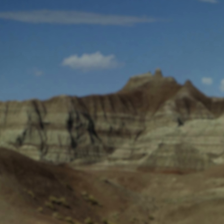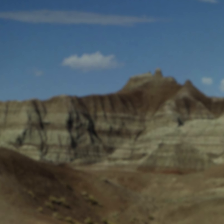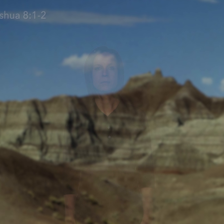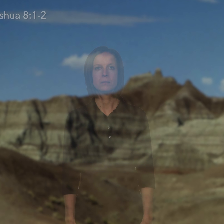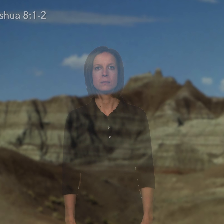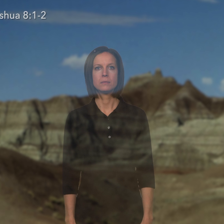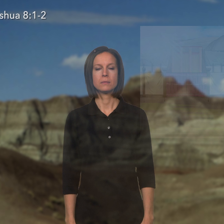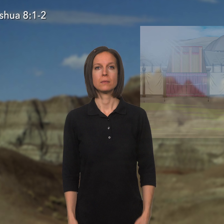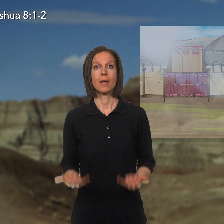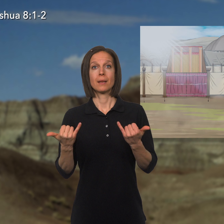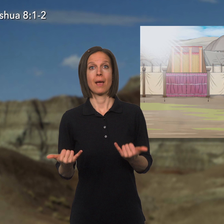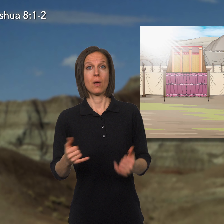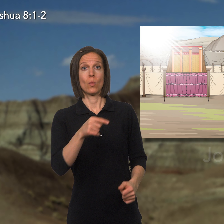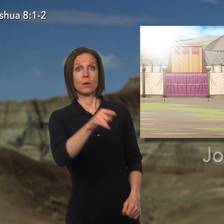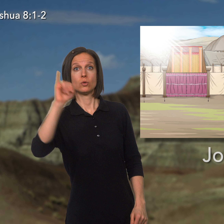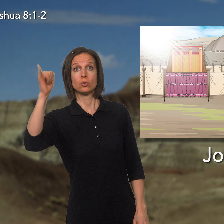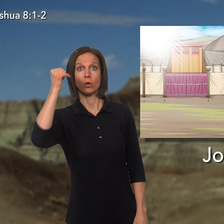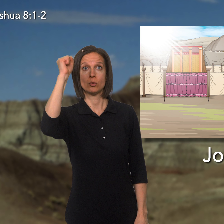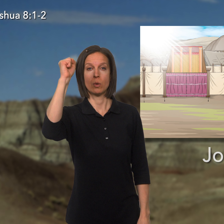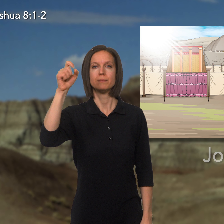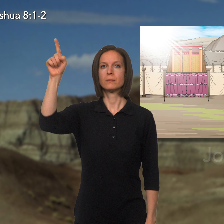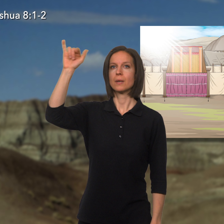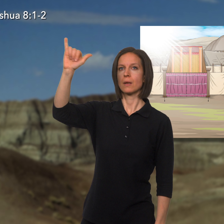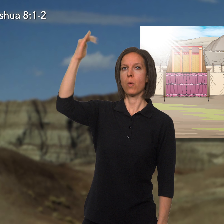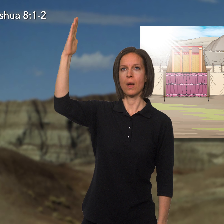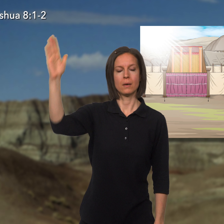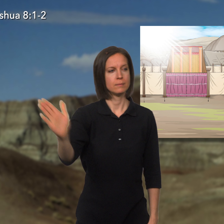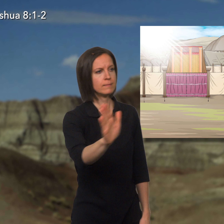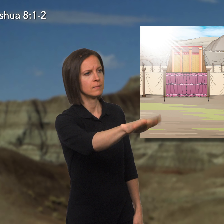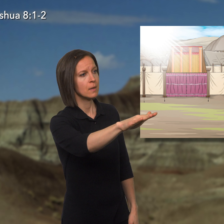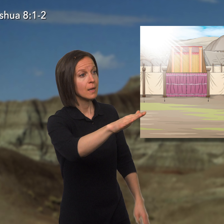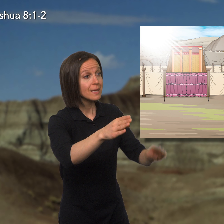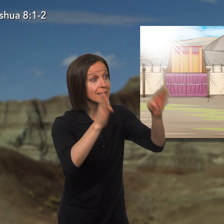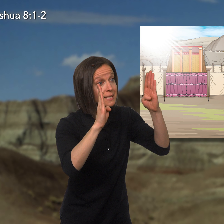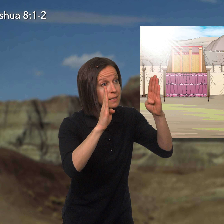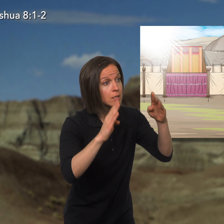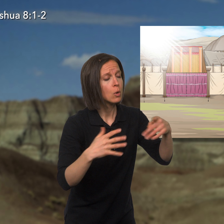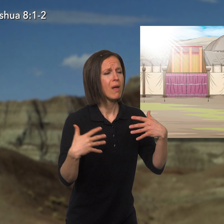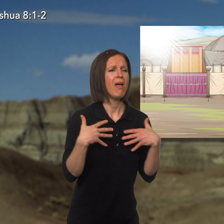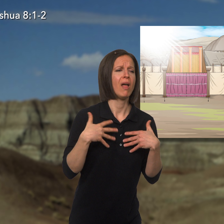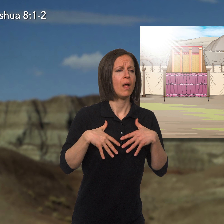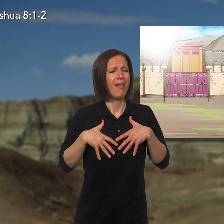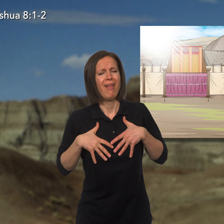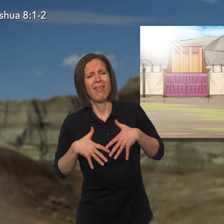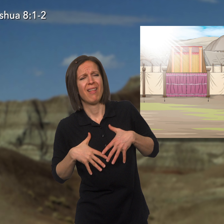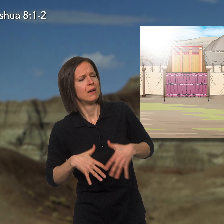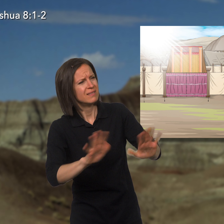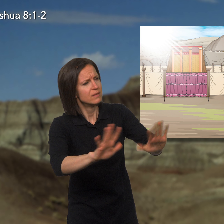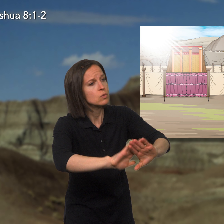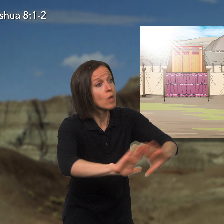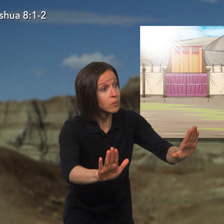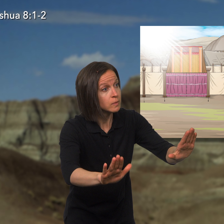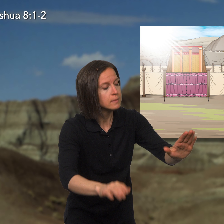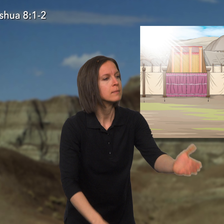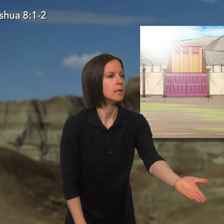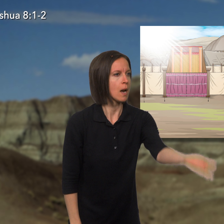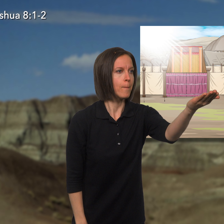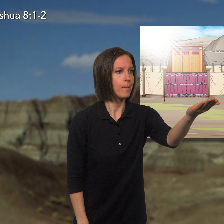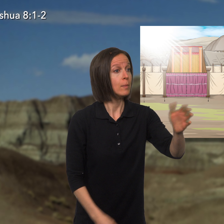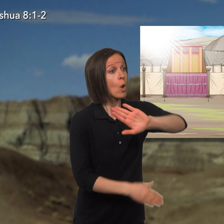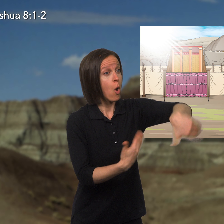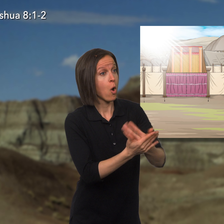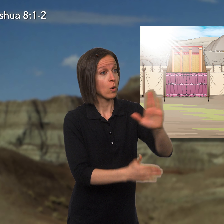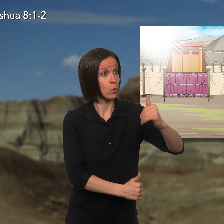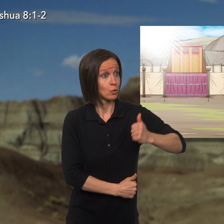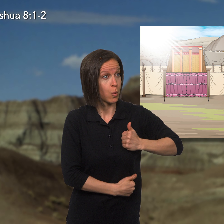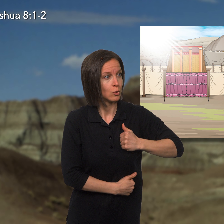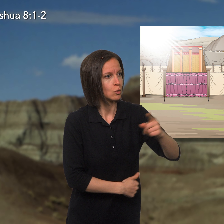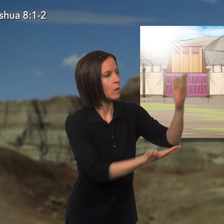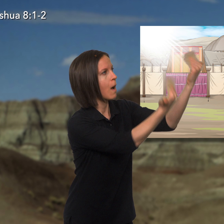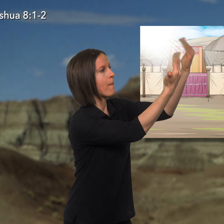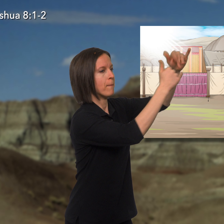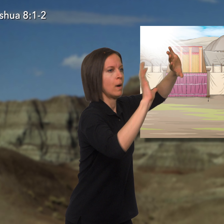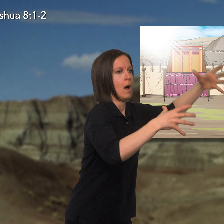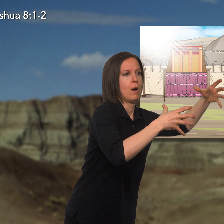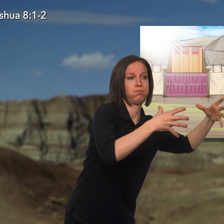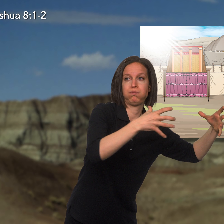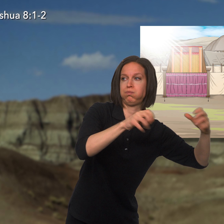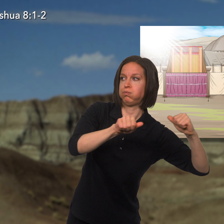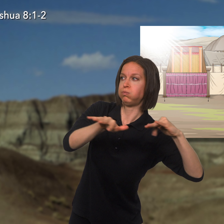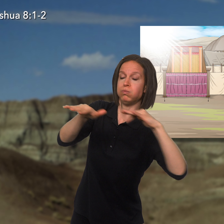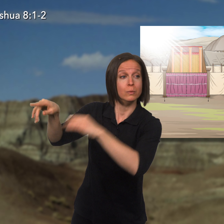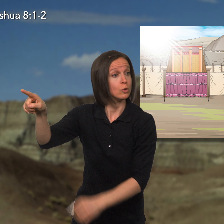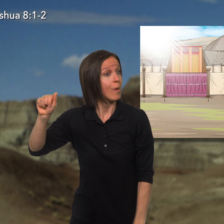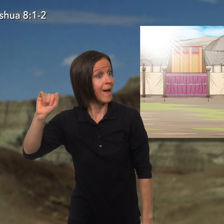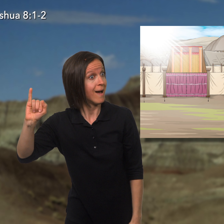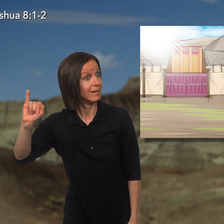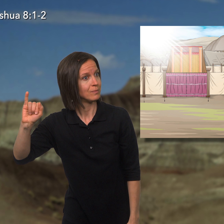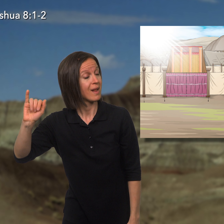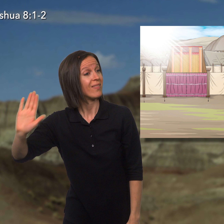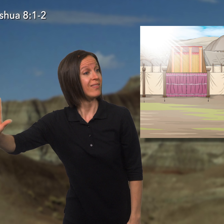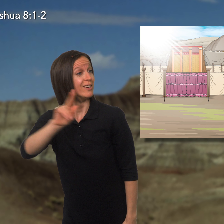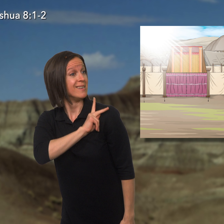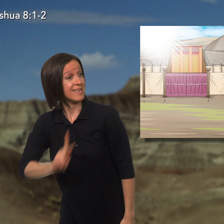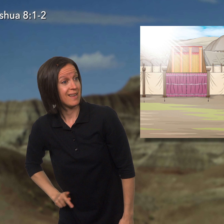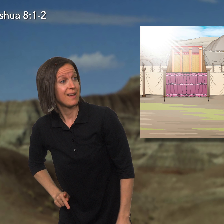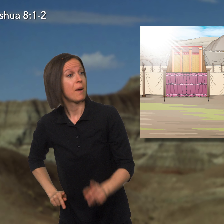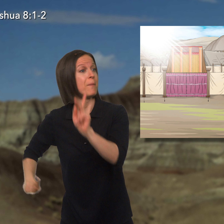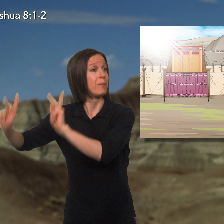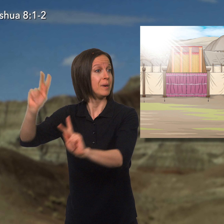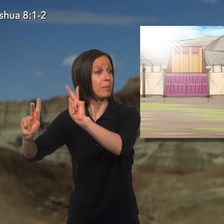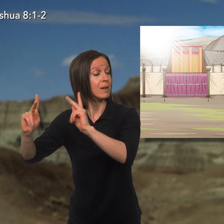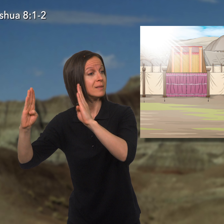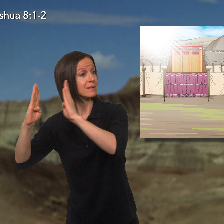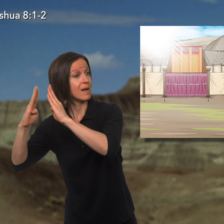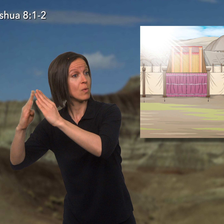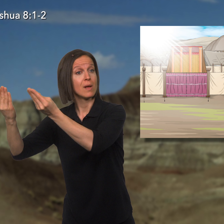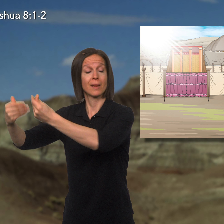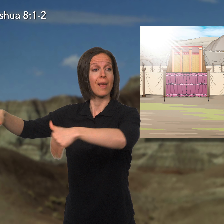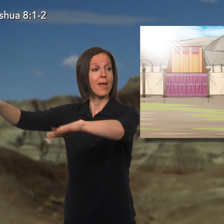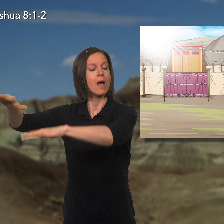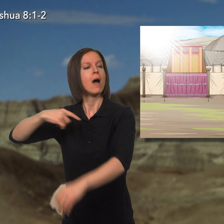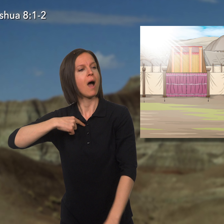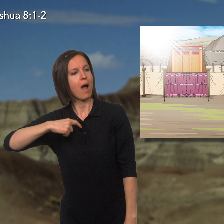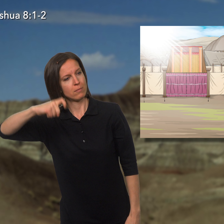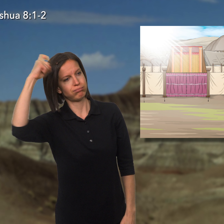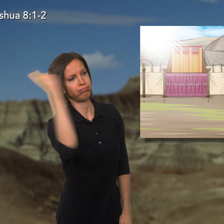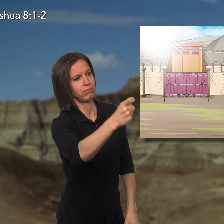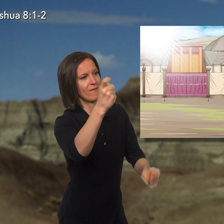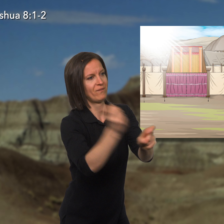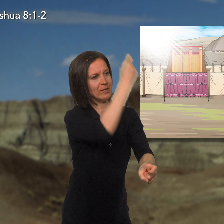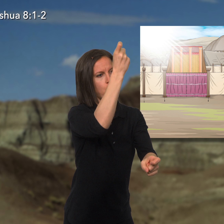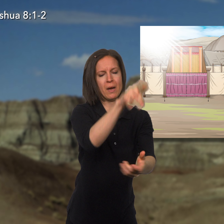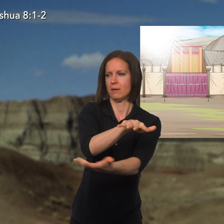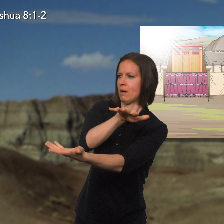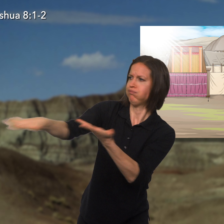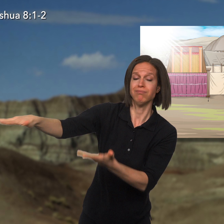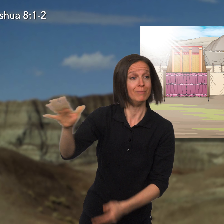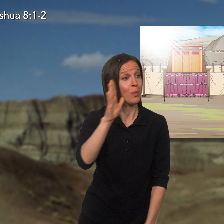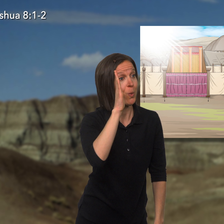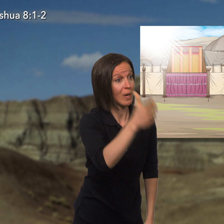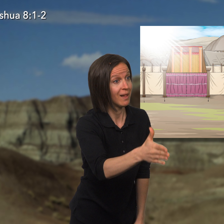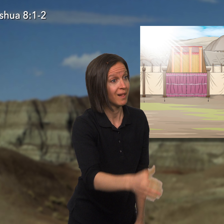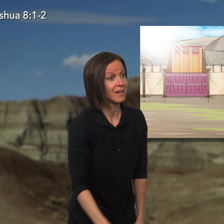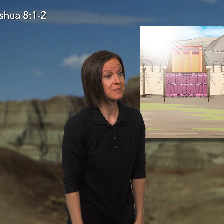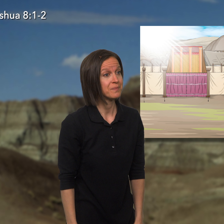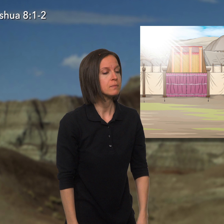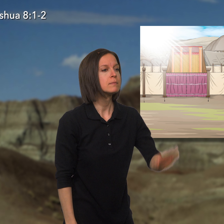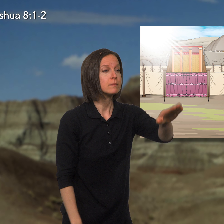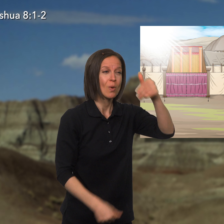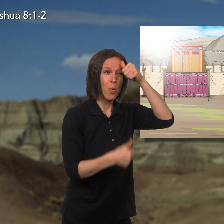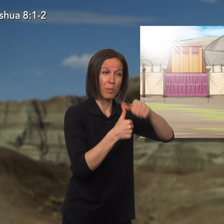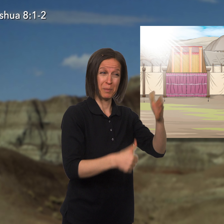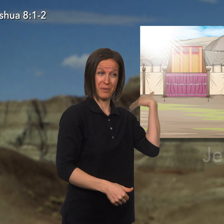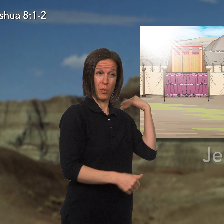Then the LORD said to Joshua, “Do not be afraid or discouraged. Take the whole army with you, and go up and attack Ai.